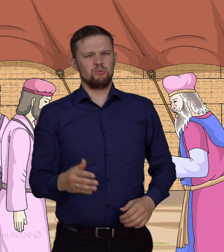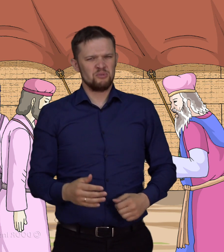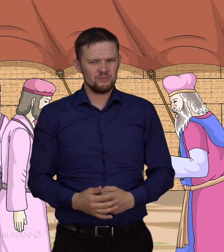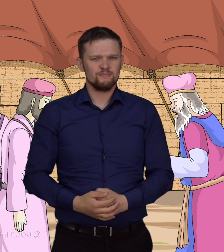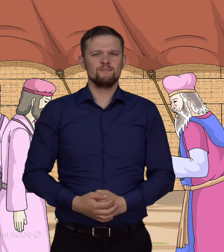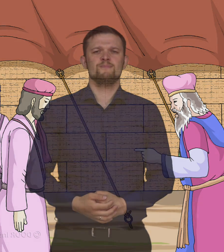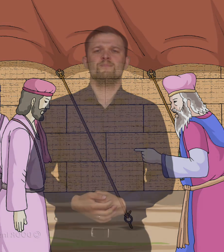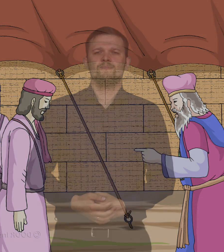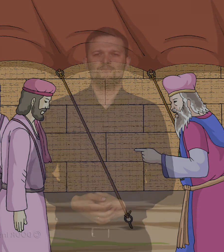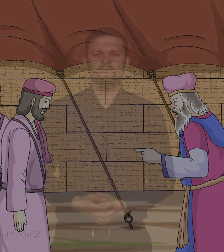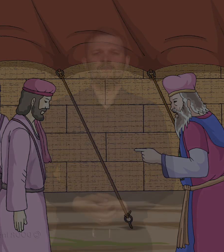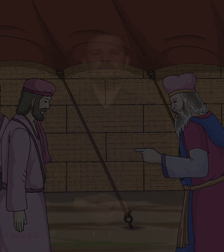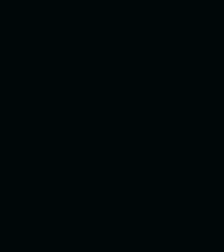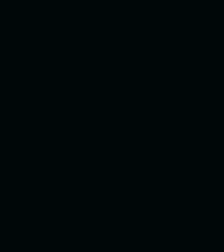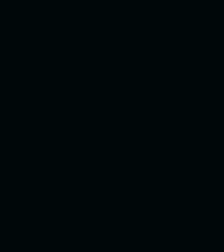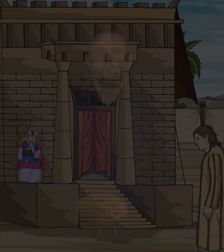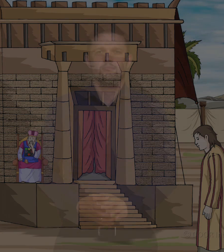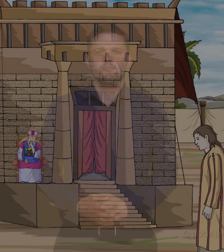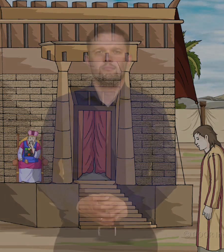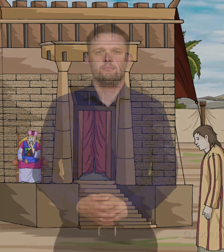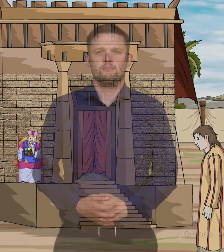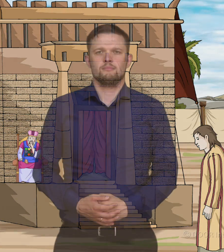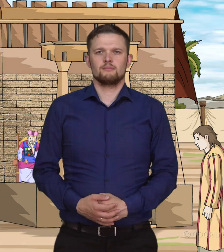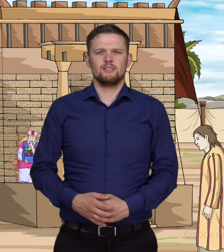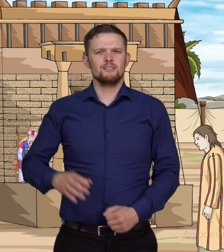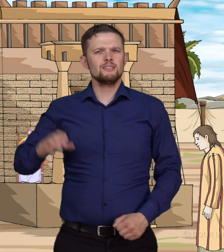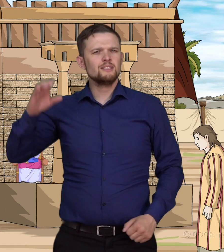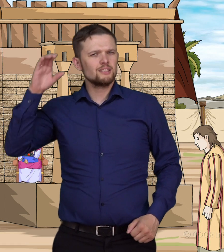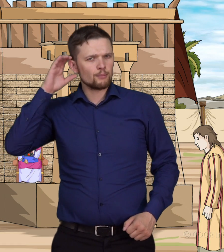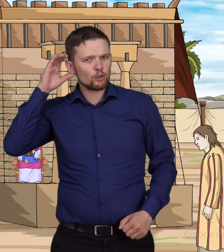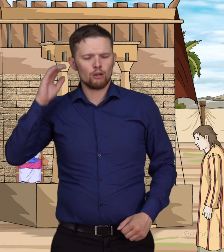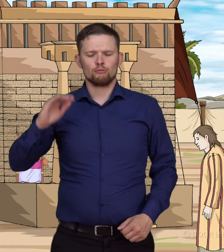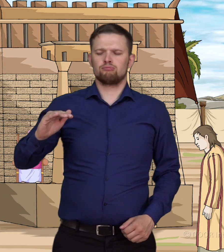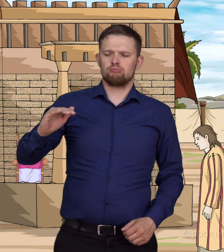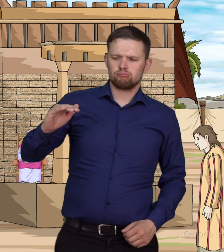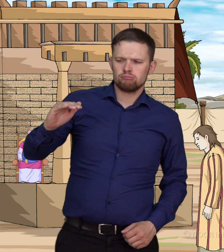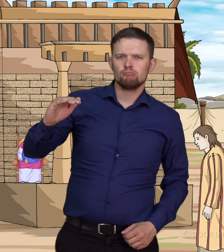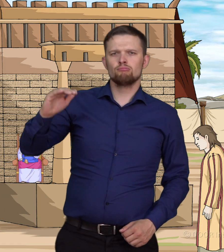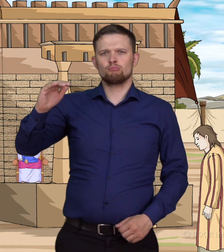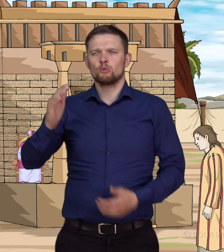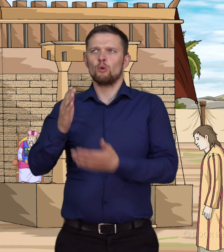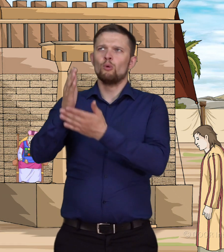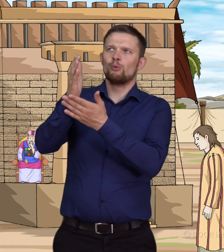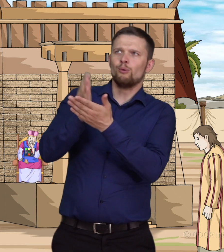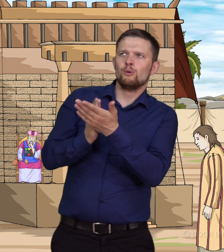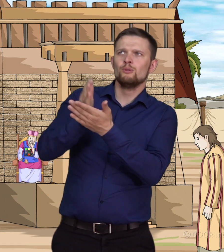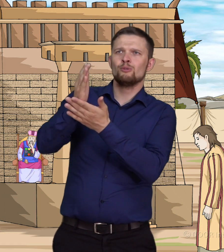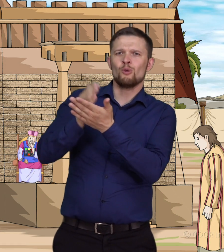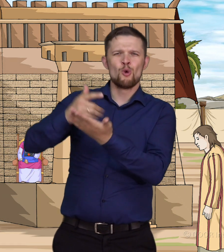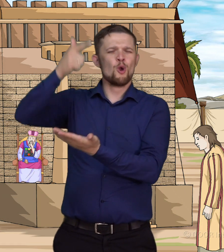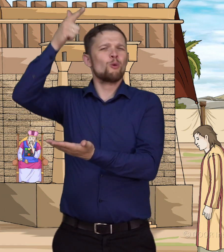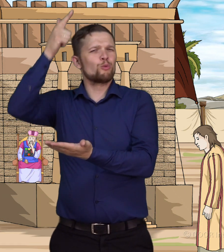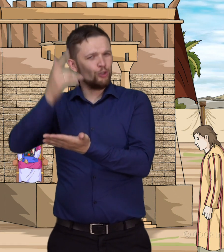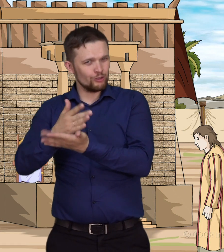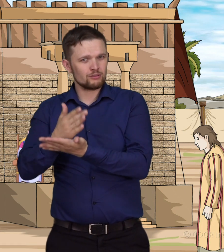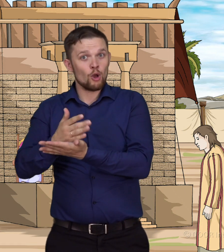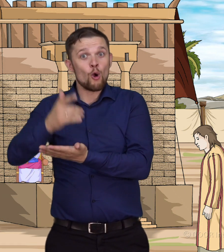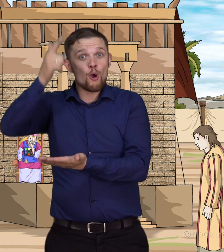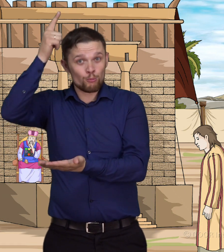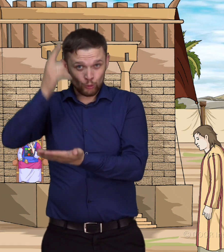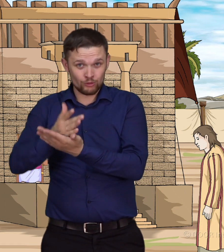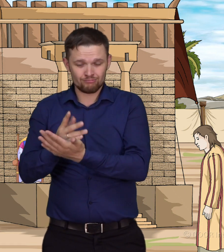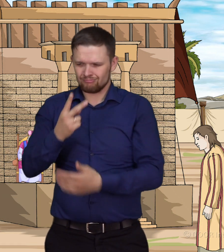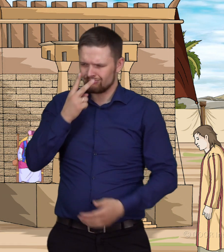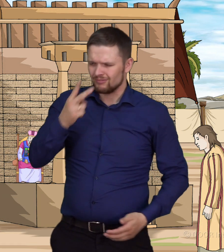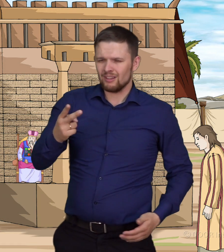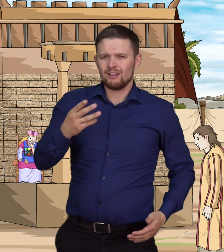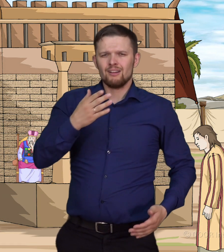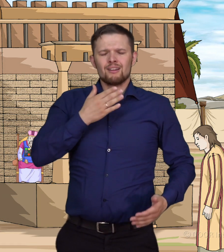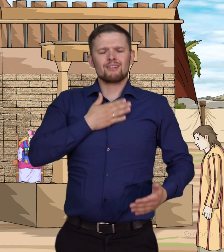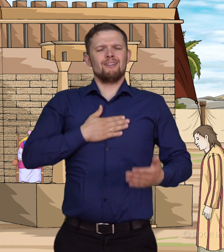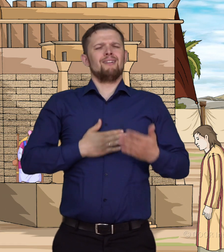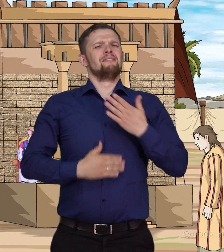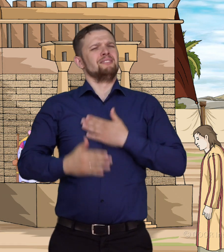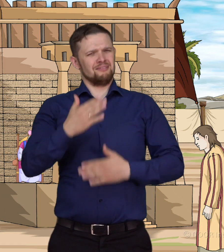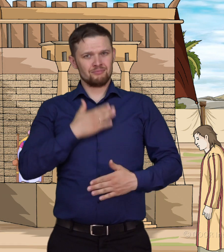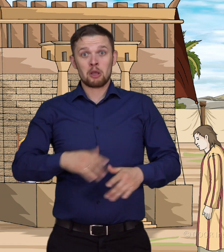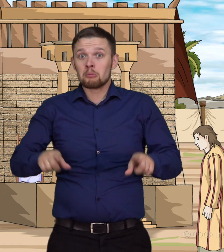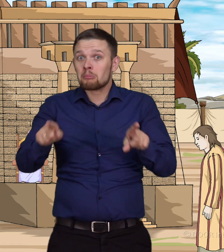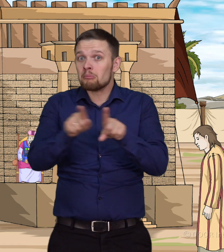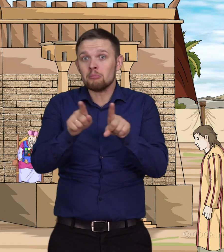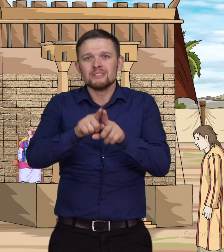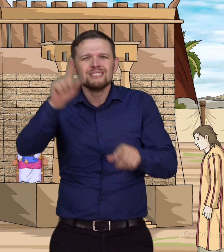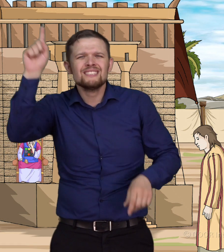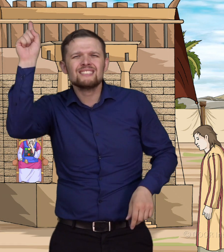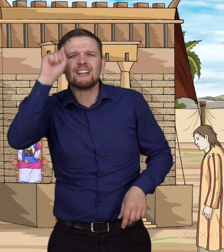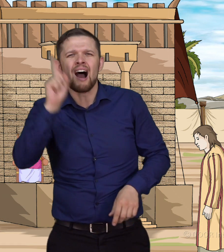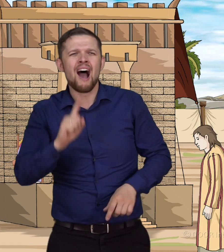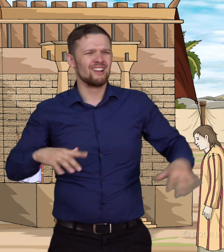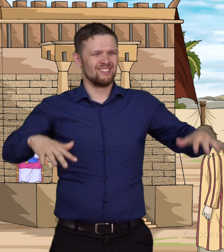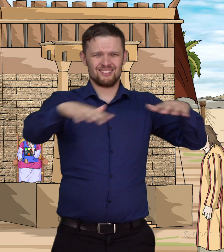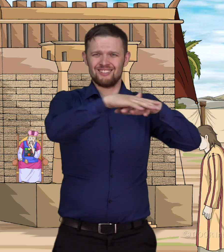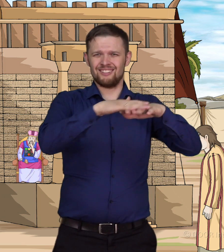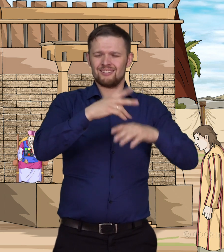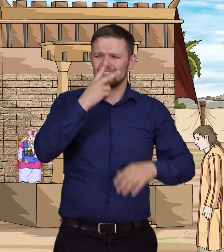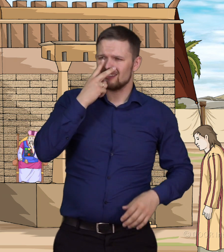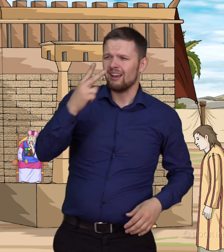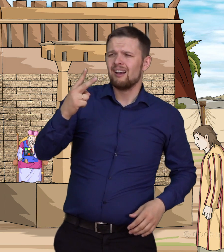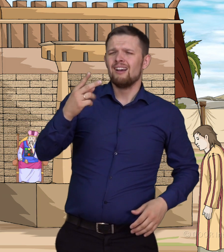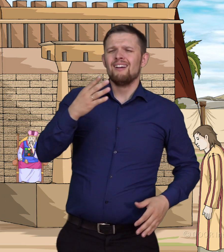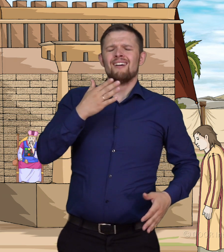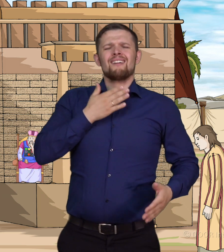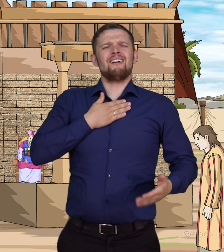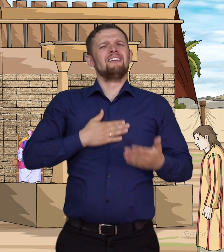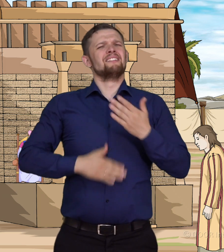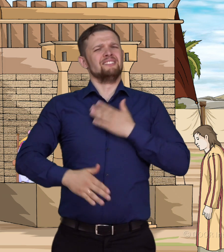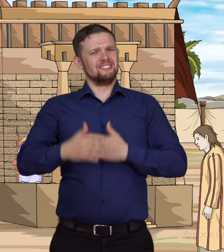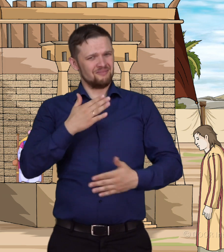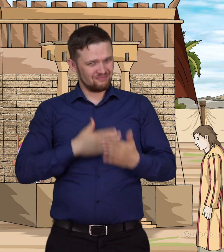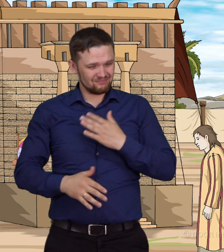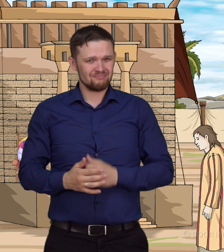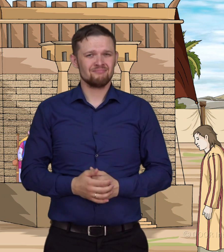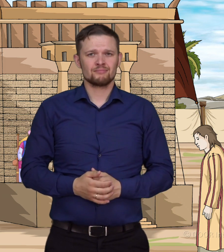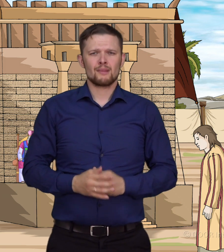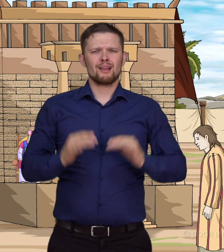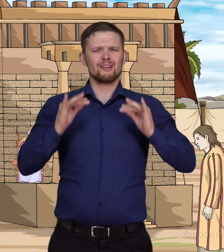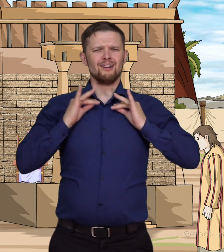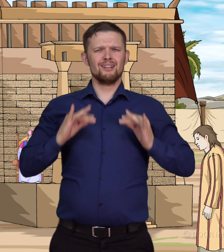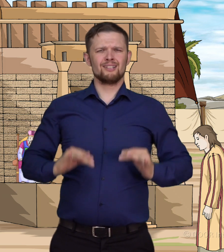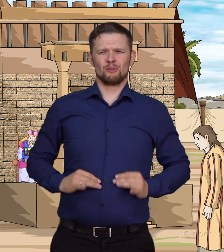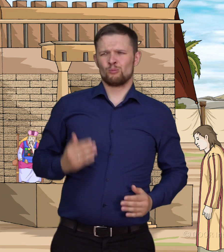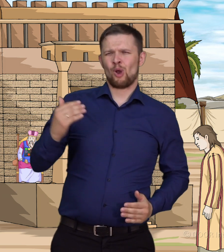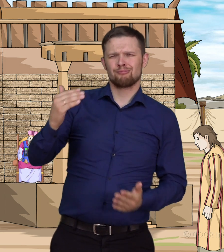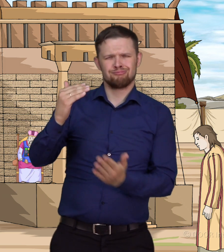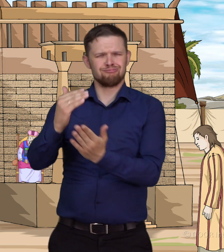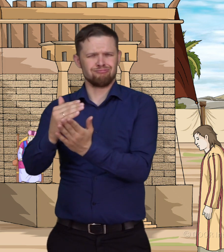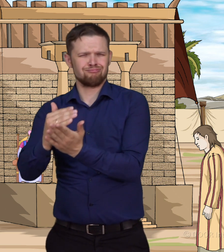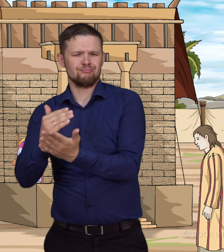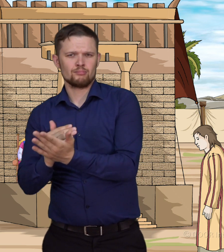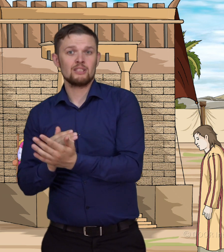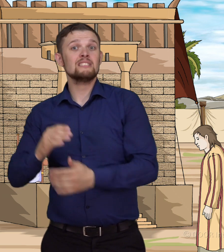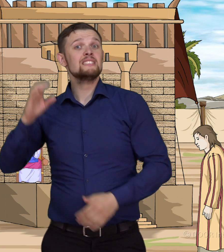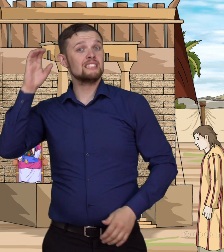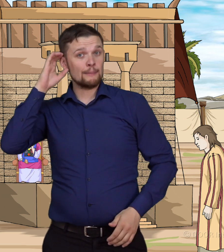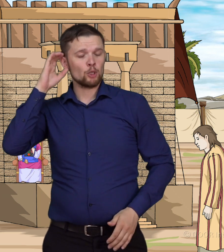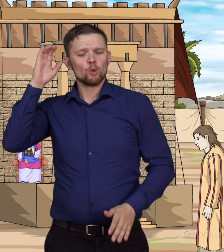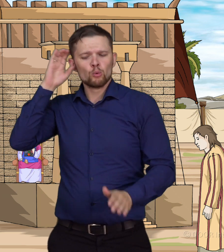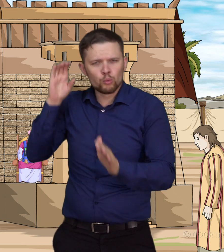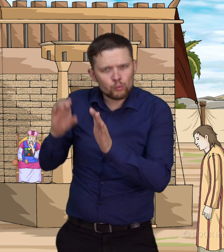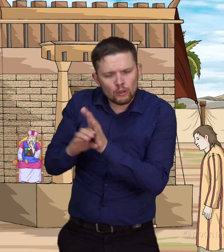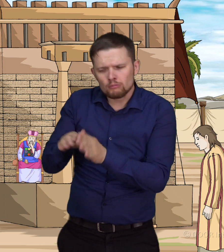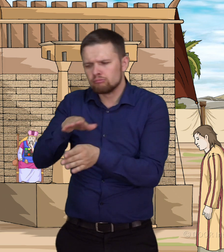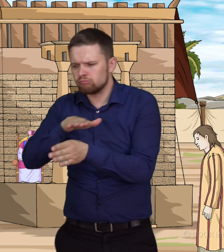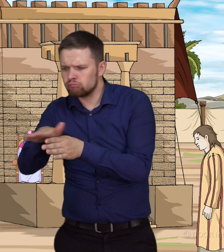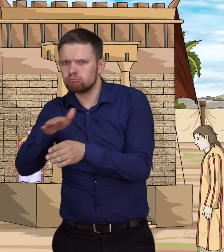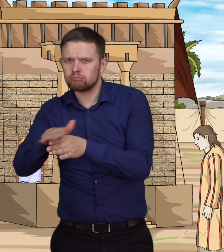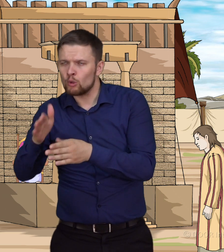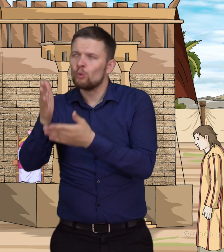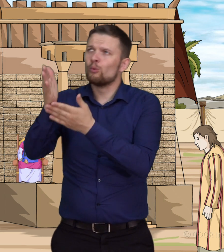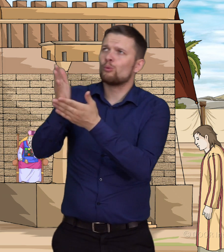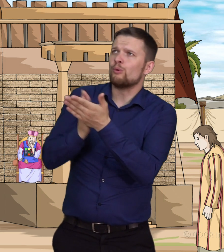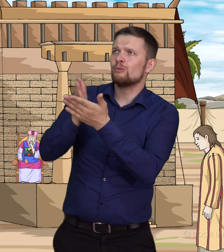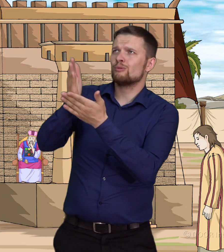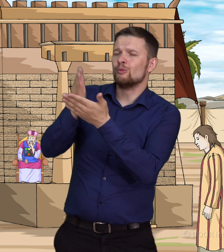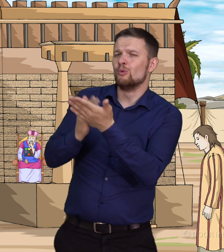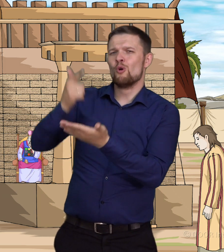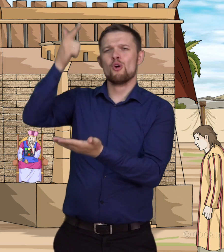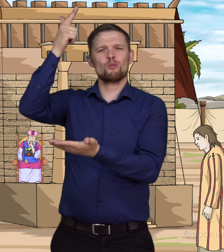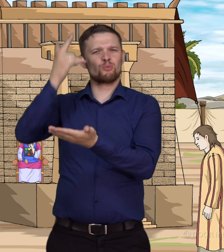And the boy Samuel continued to grow in stature and in favor with the LORD and with man.